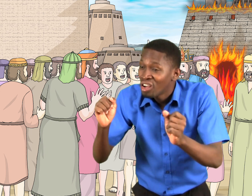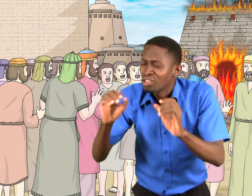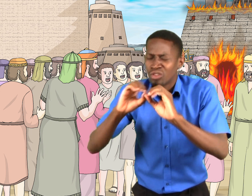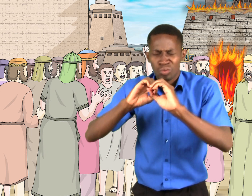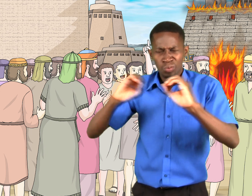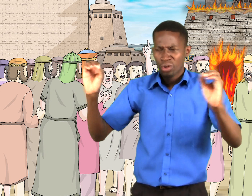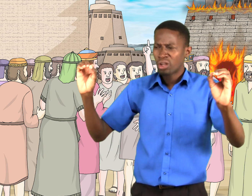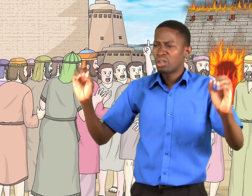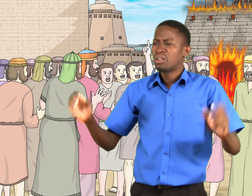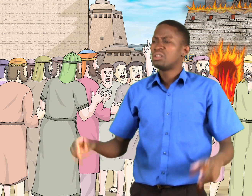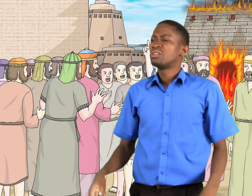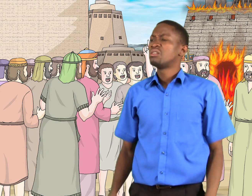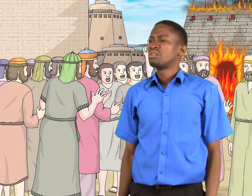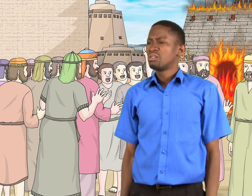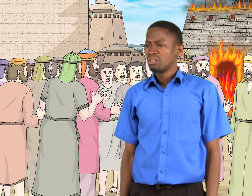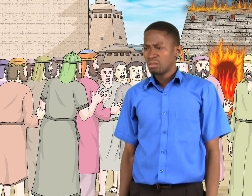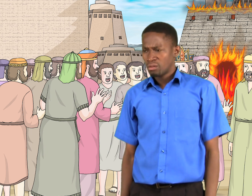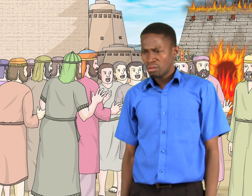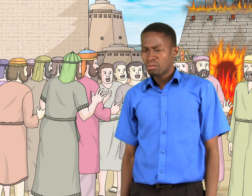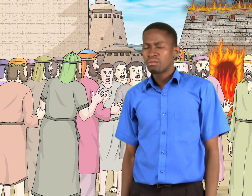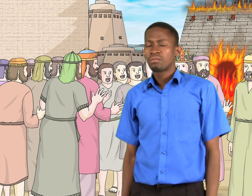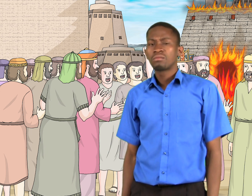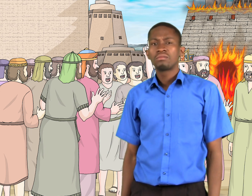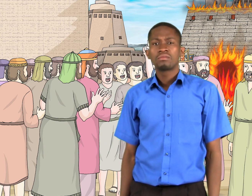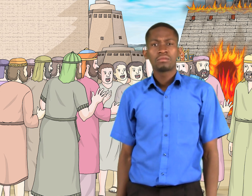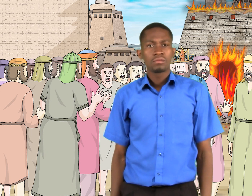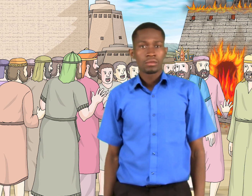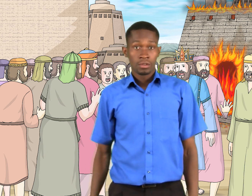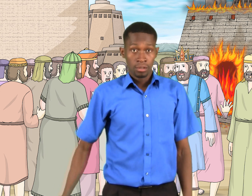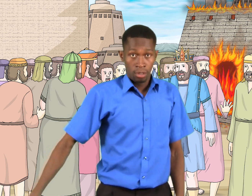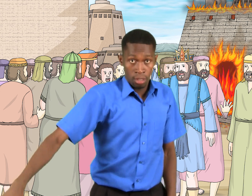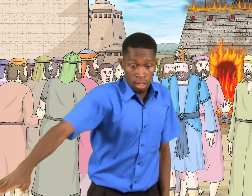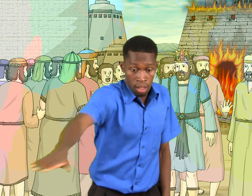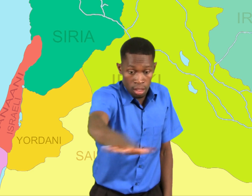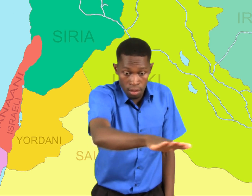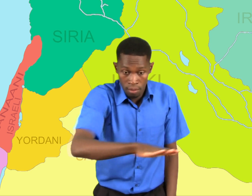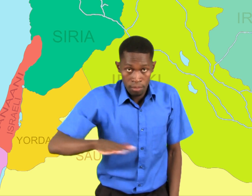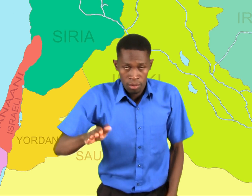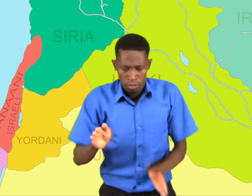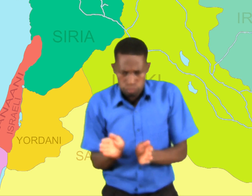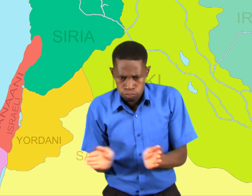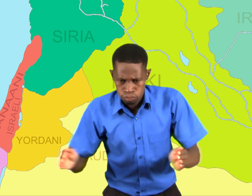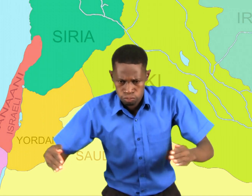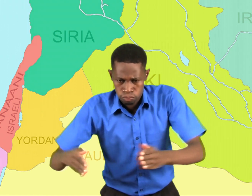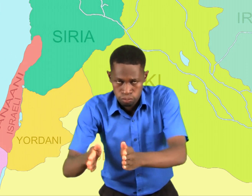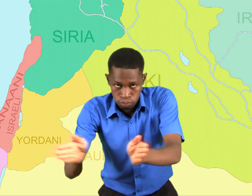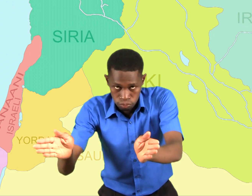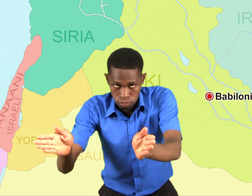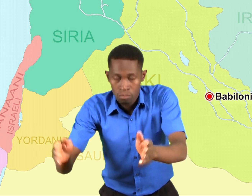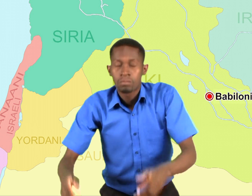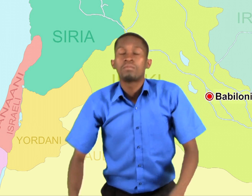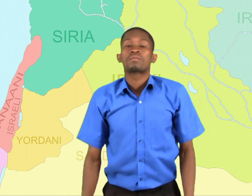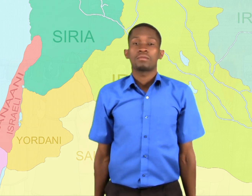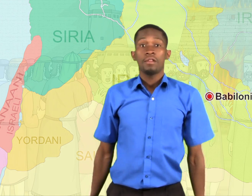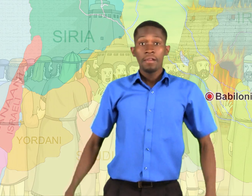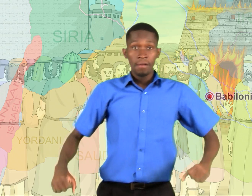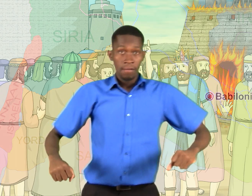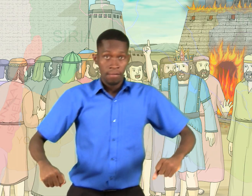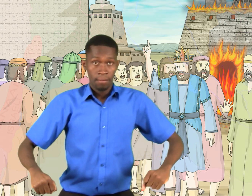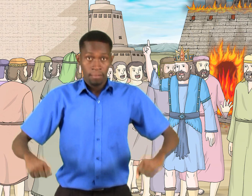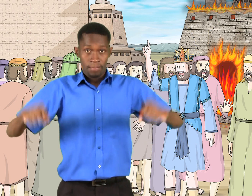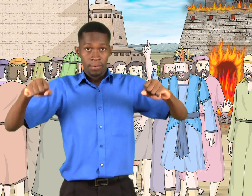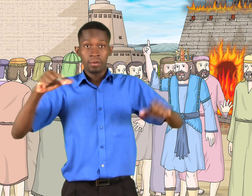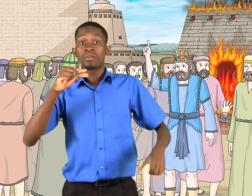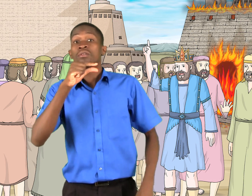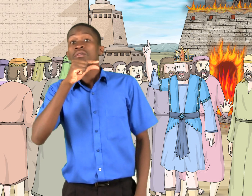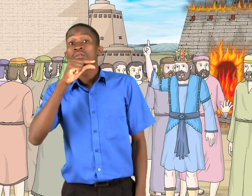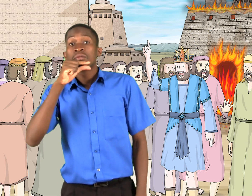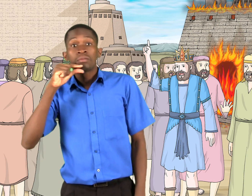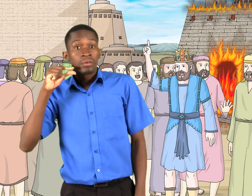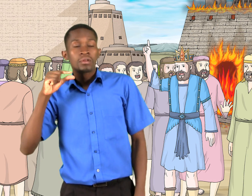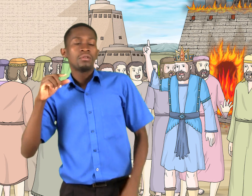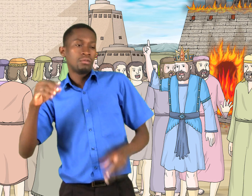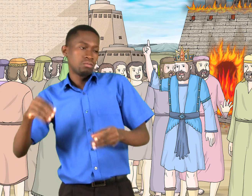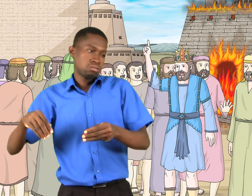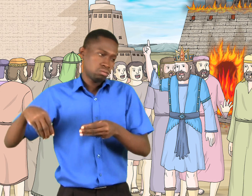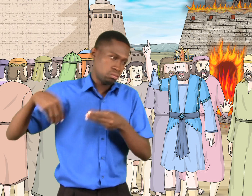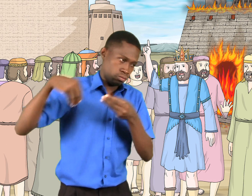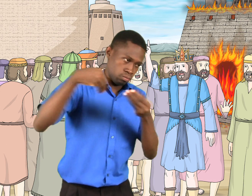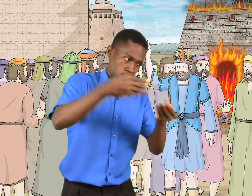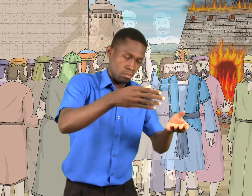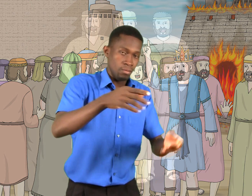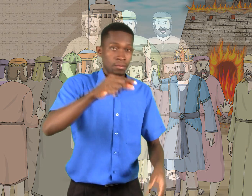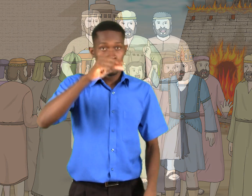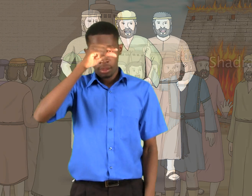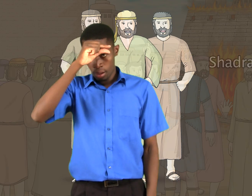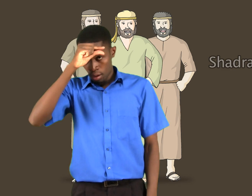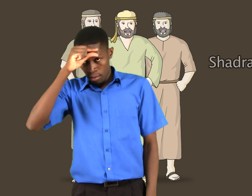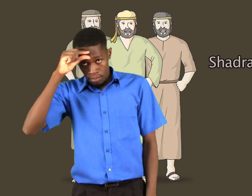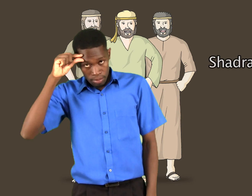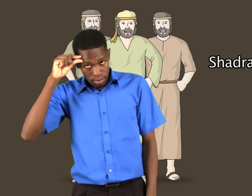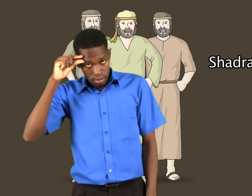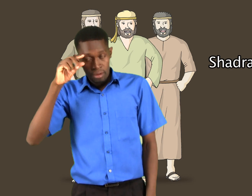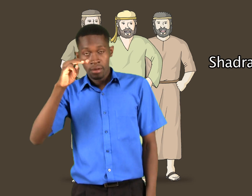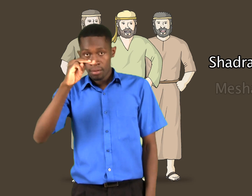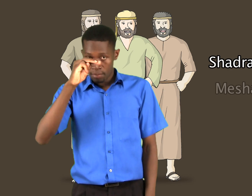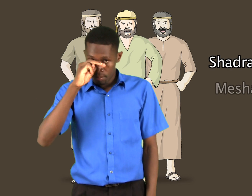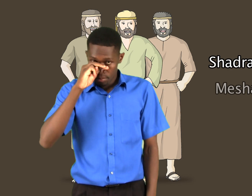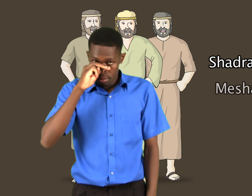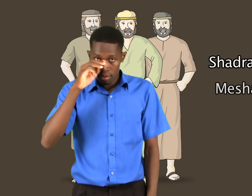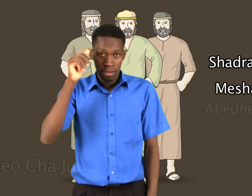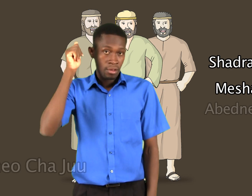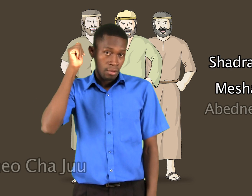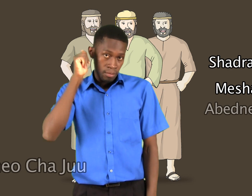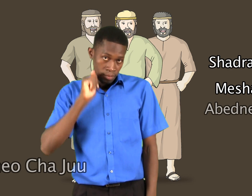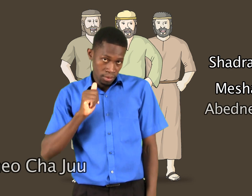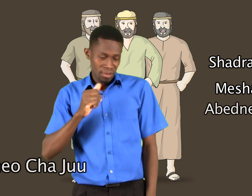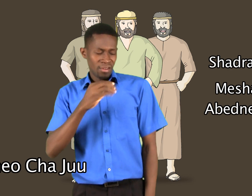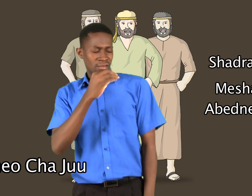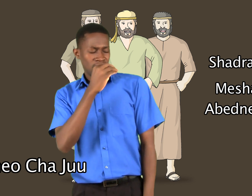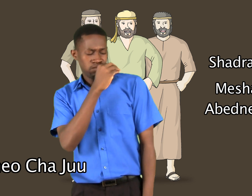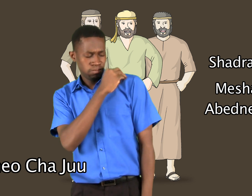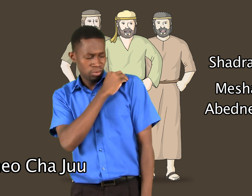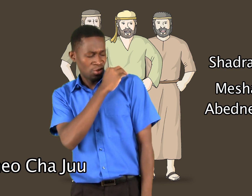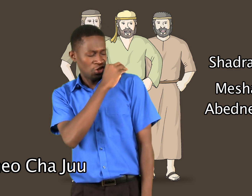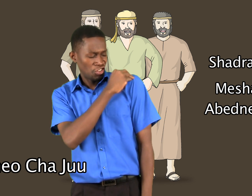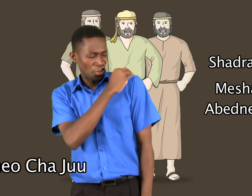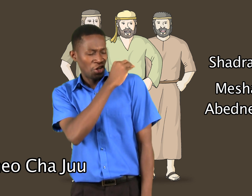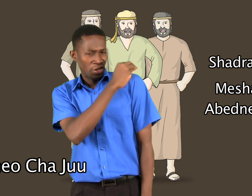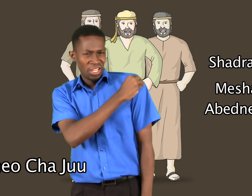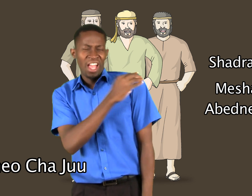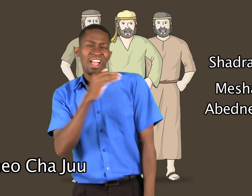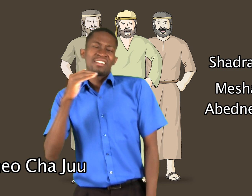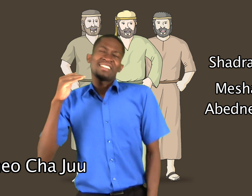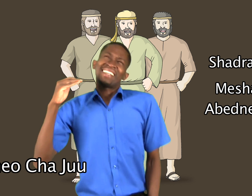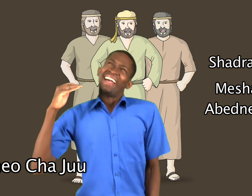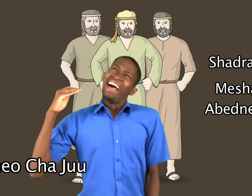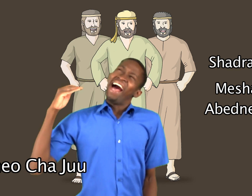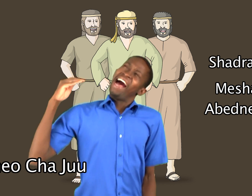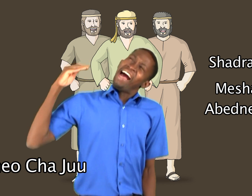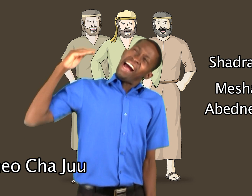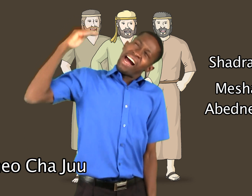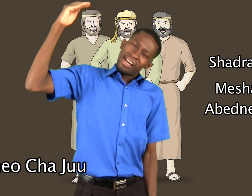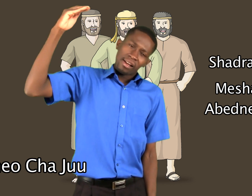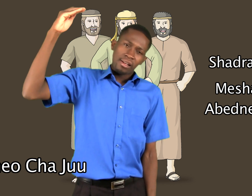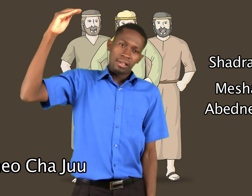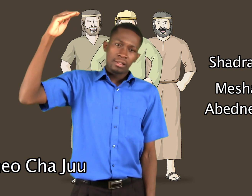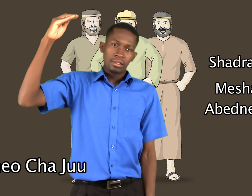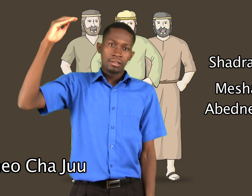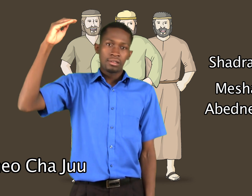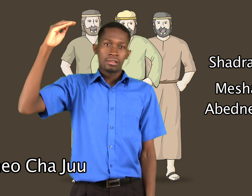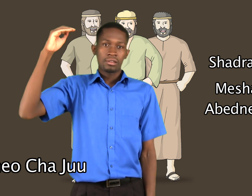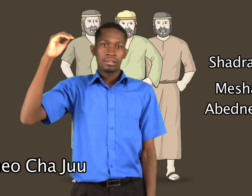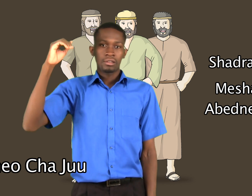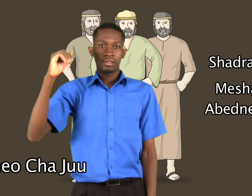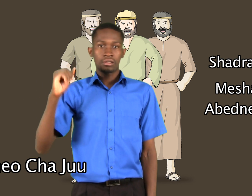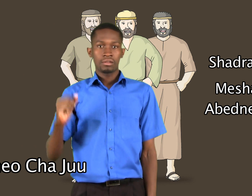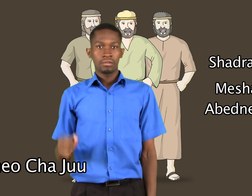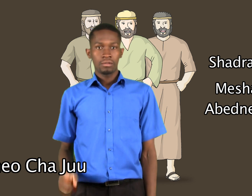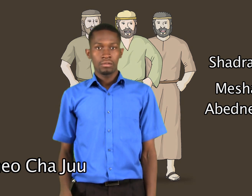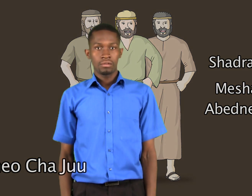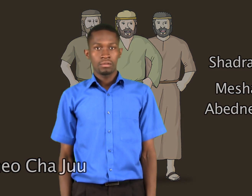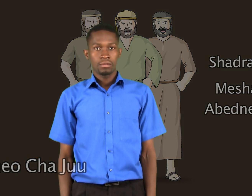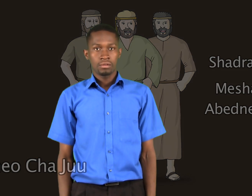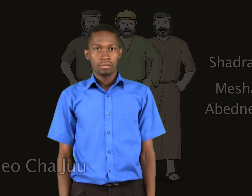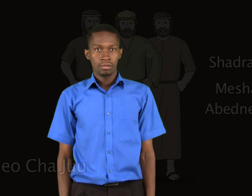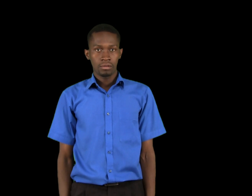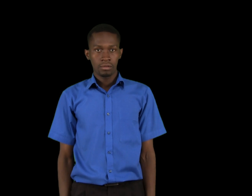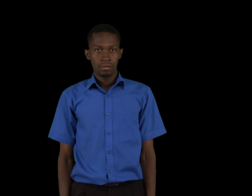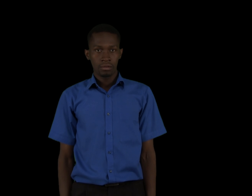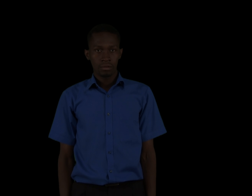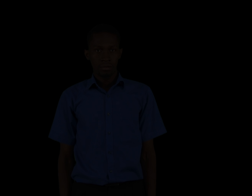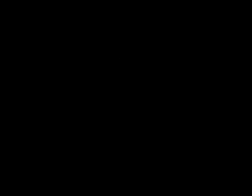Then the king promoted Shadrach, Meshach, and Abednego in the province of Babylon.